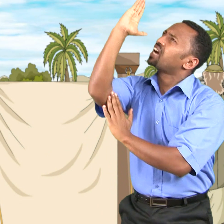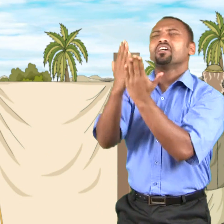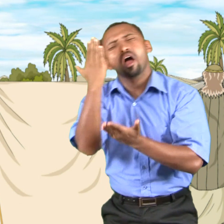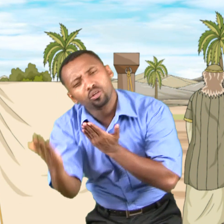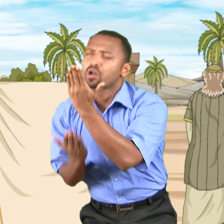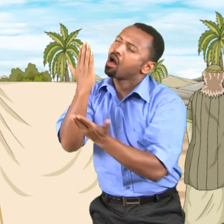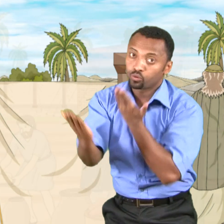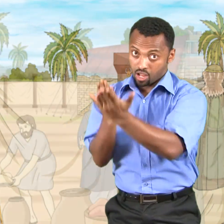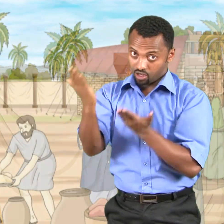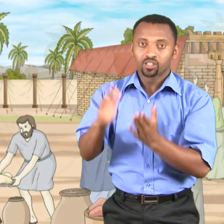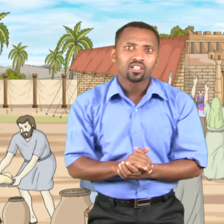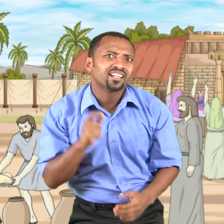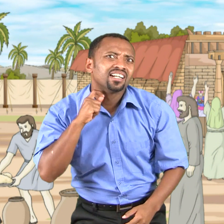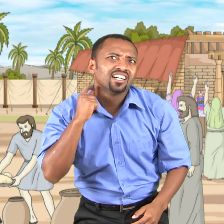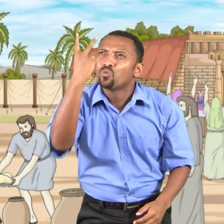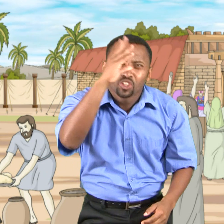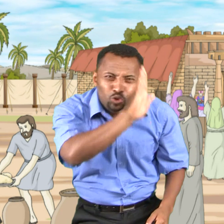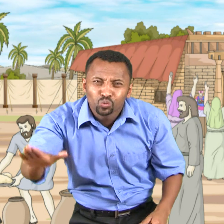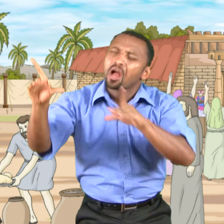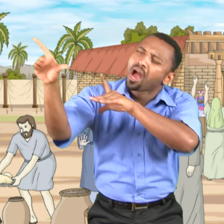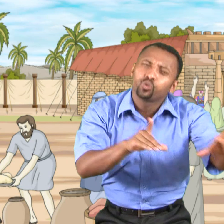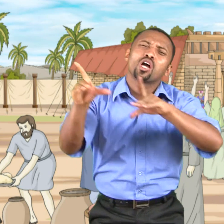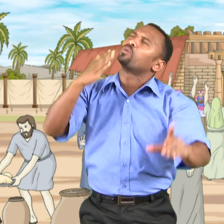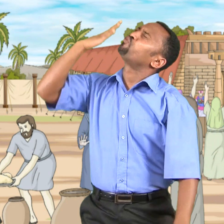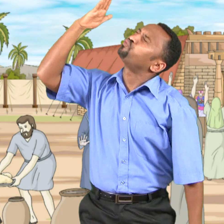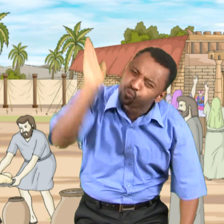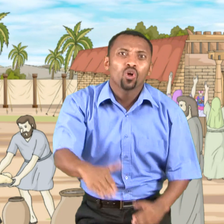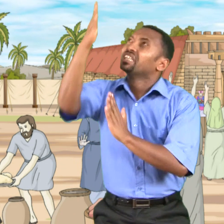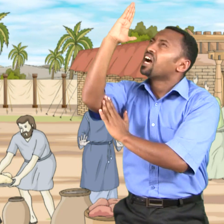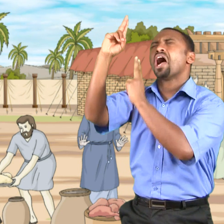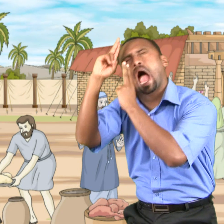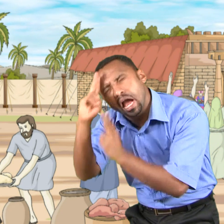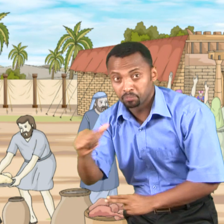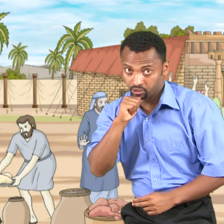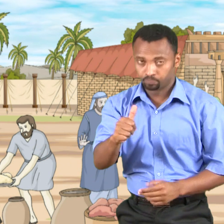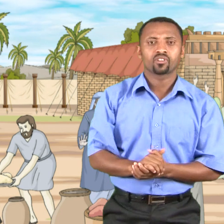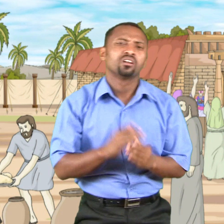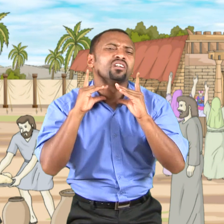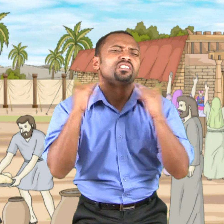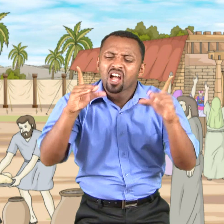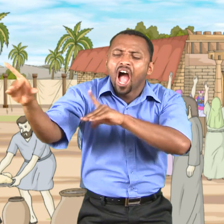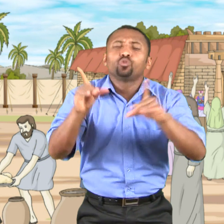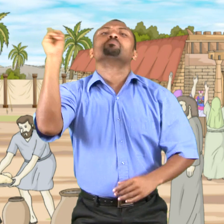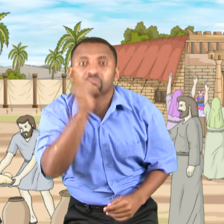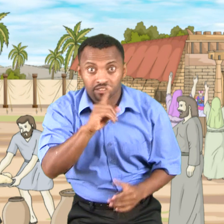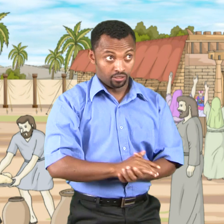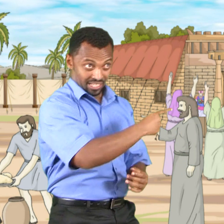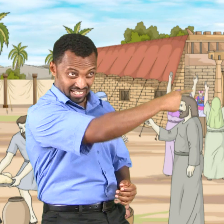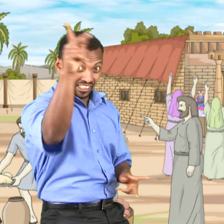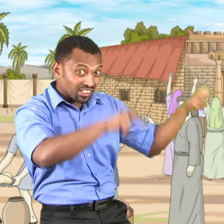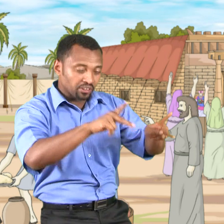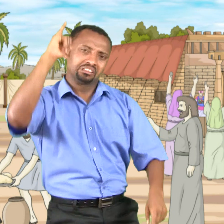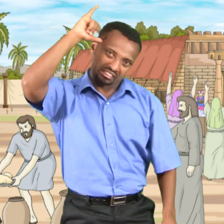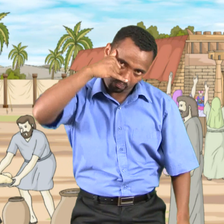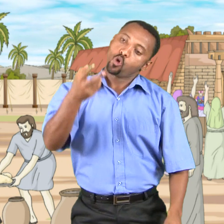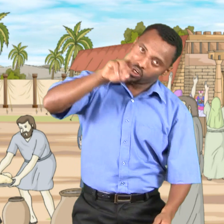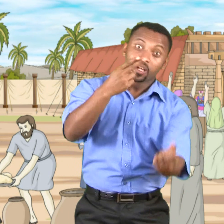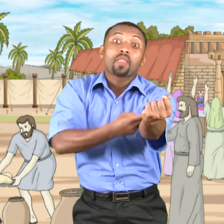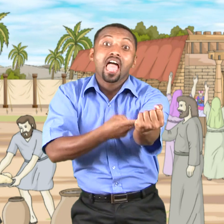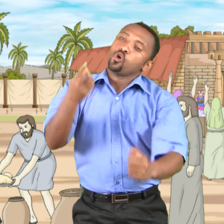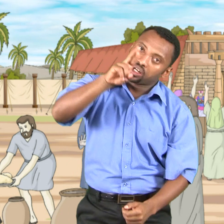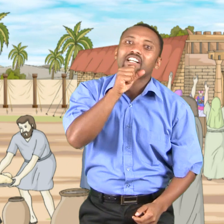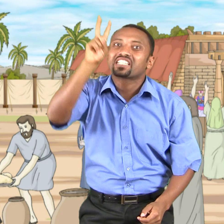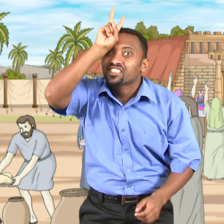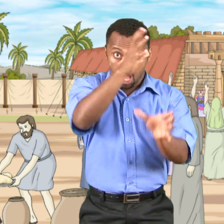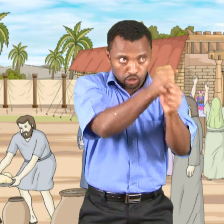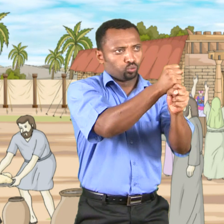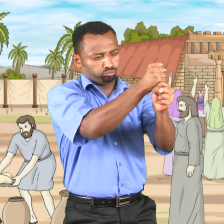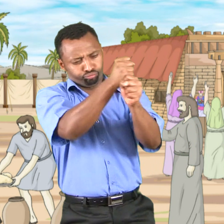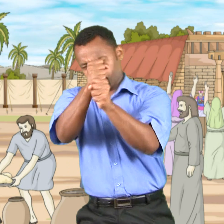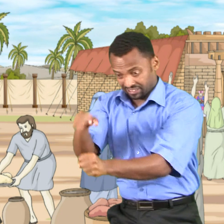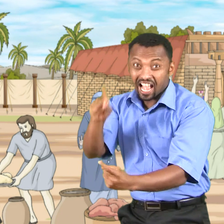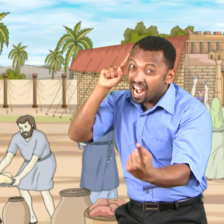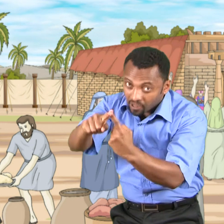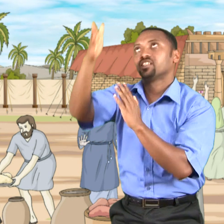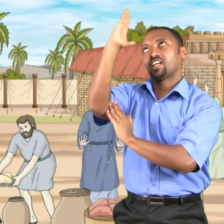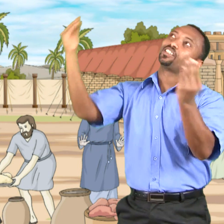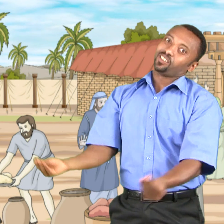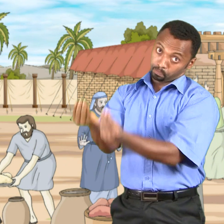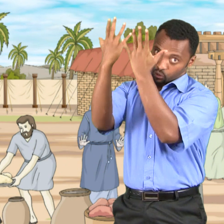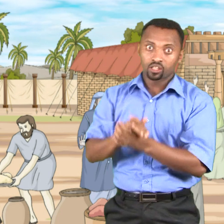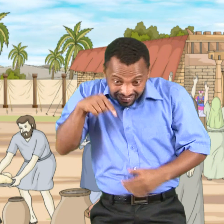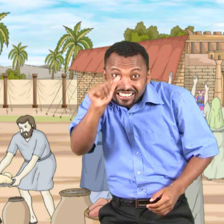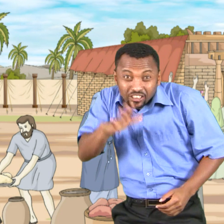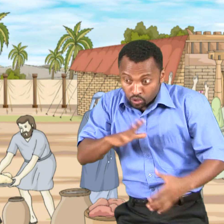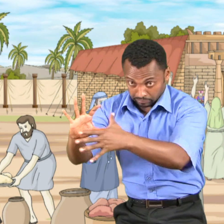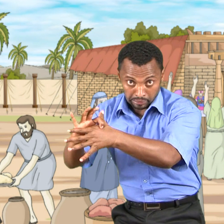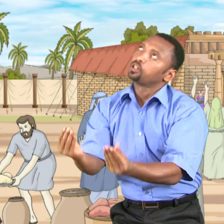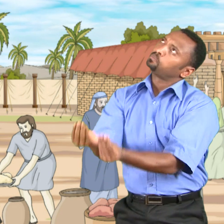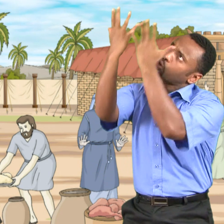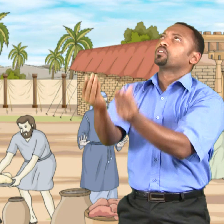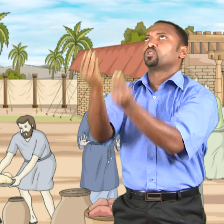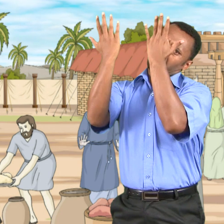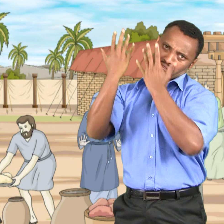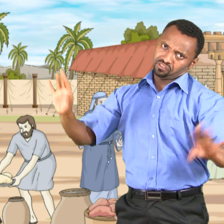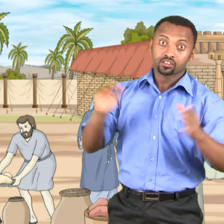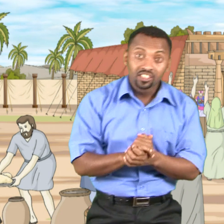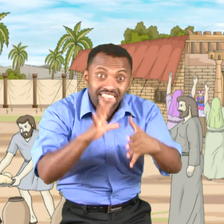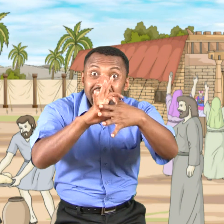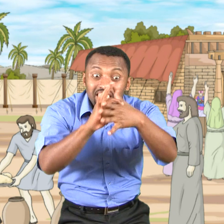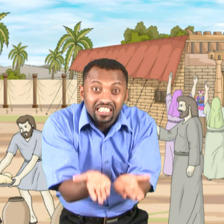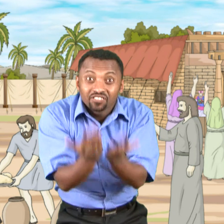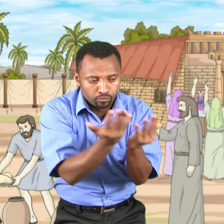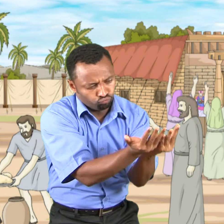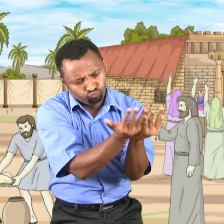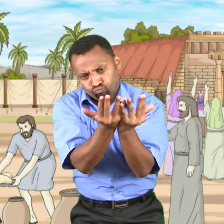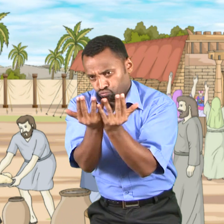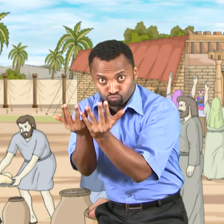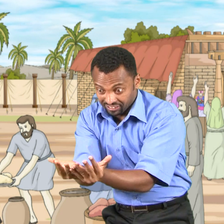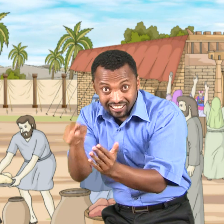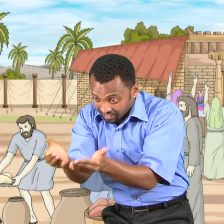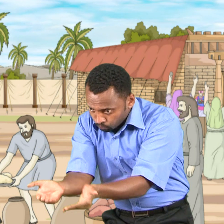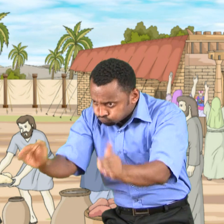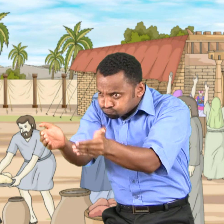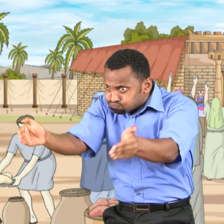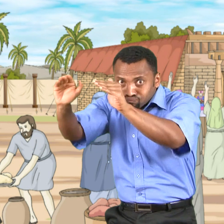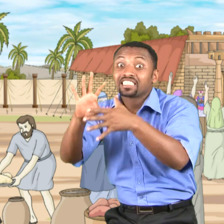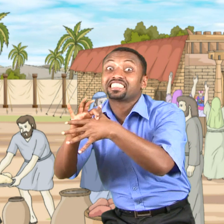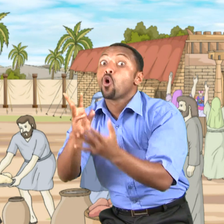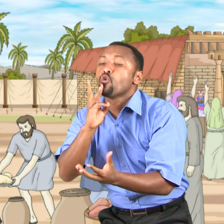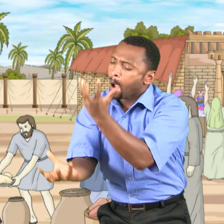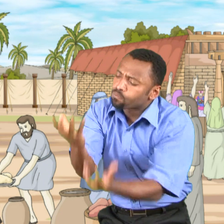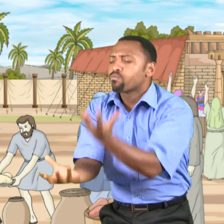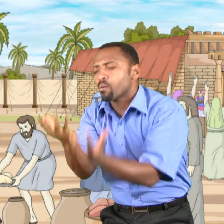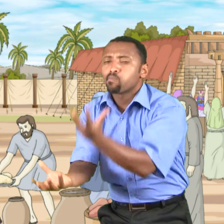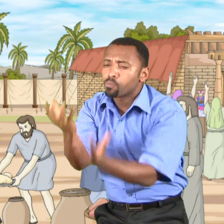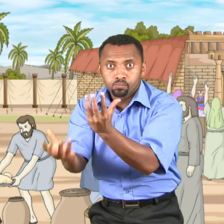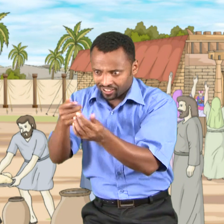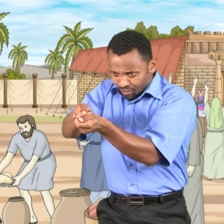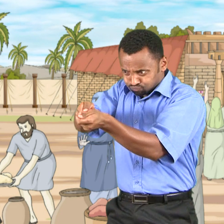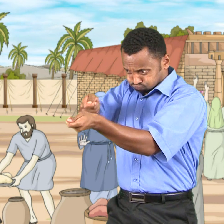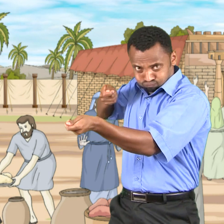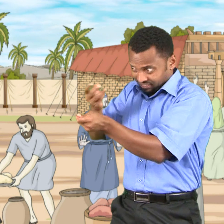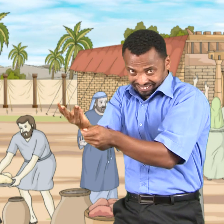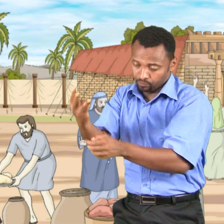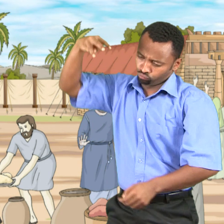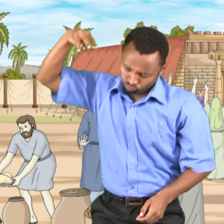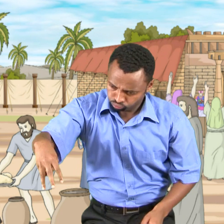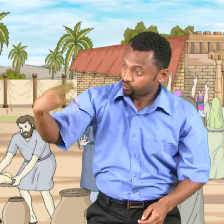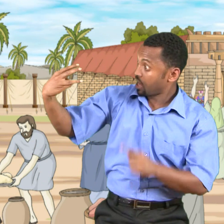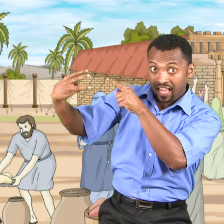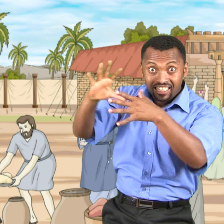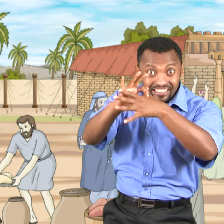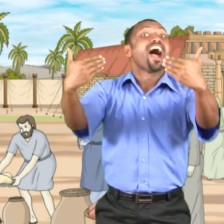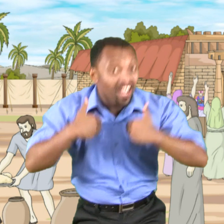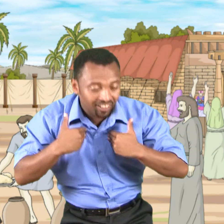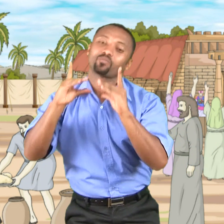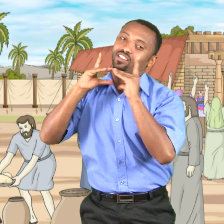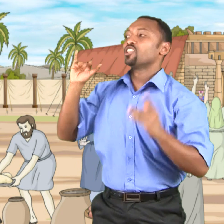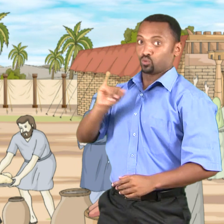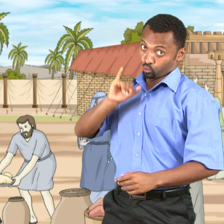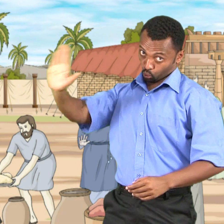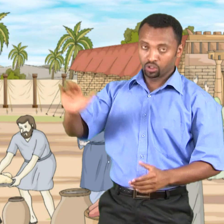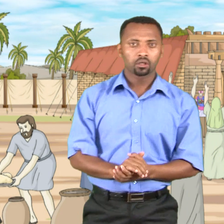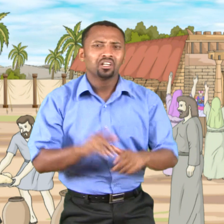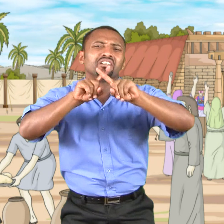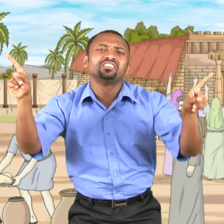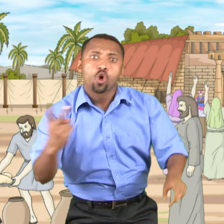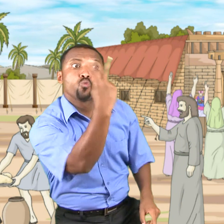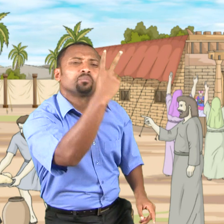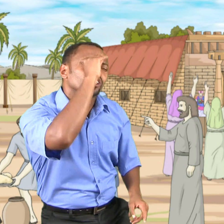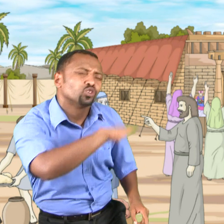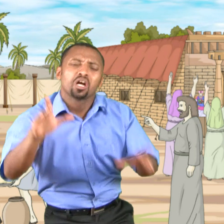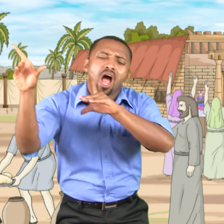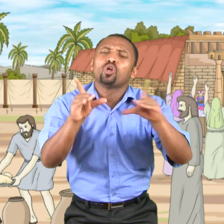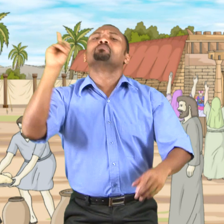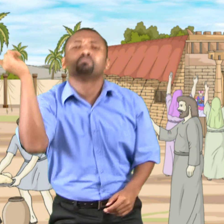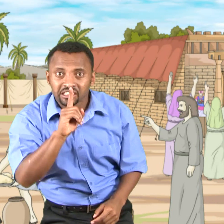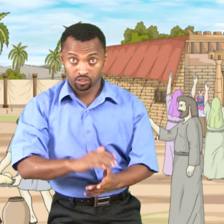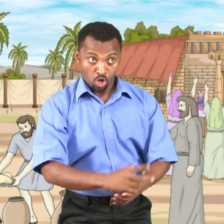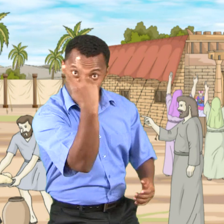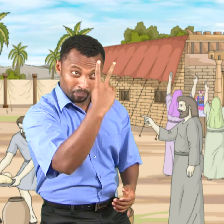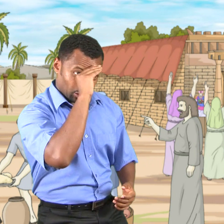Now the sons of Eli were wicked men; they had no regard for the LORD or for the custom of the priests with the people. When any man offered a sacrifice, the servant of the priest would come with a three-pronged meat fork while the meat was boiling and plunge it into the pan or kettle or cauldron or cooking pot.